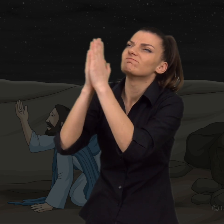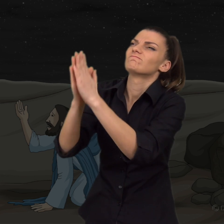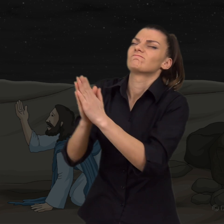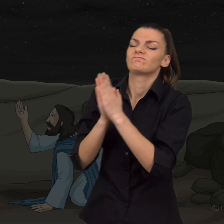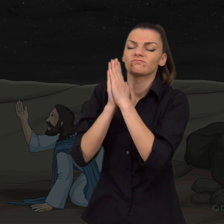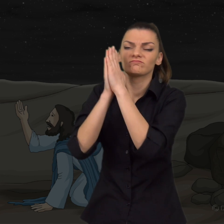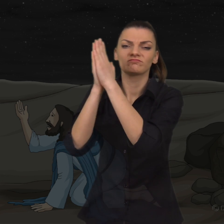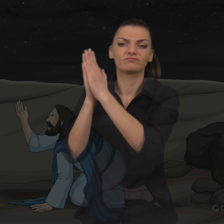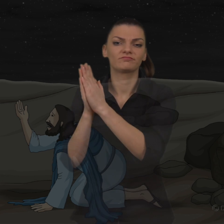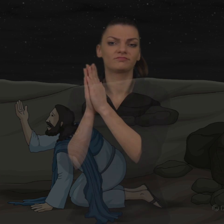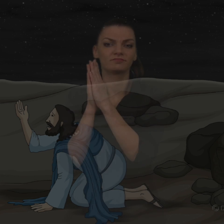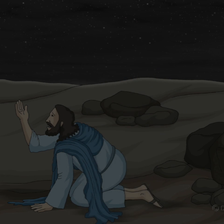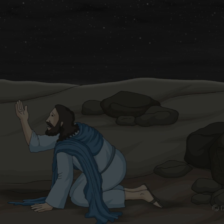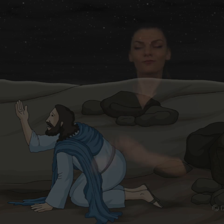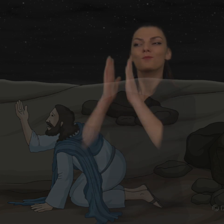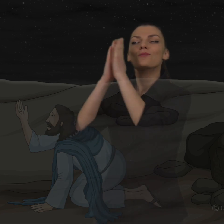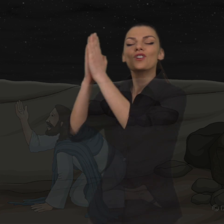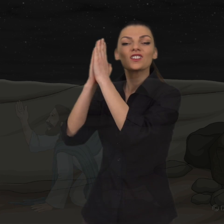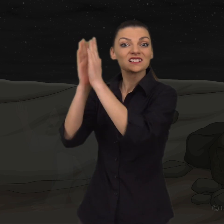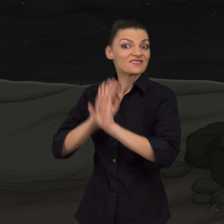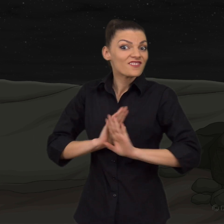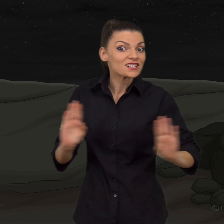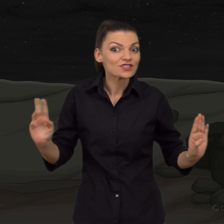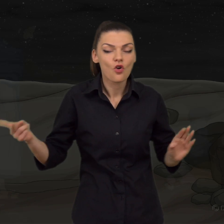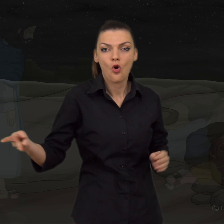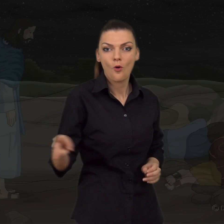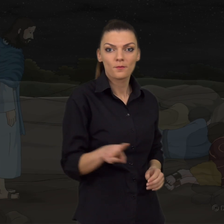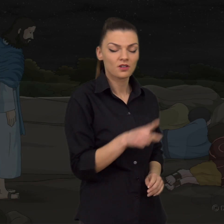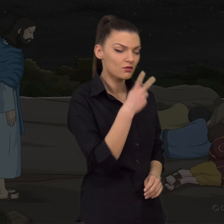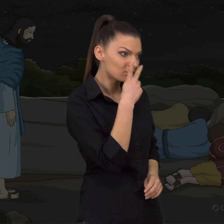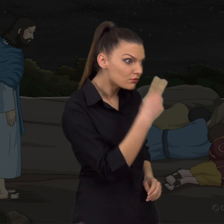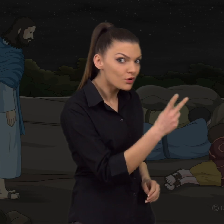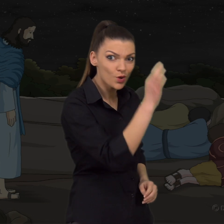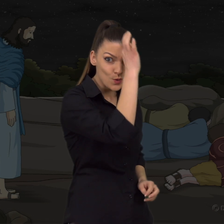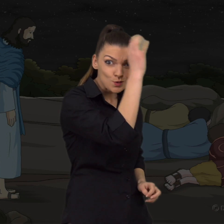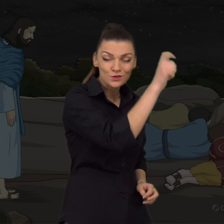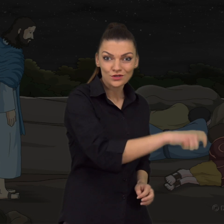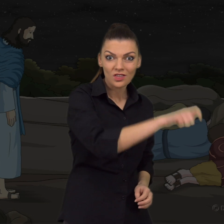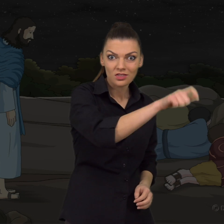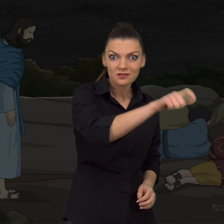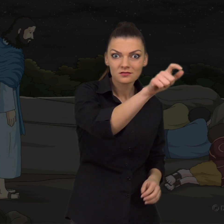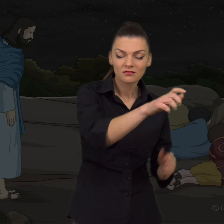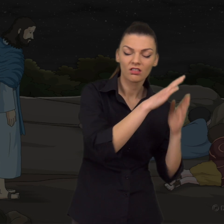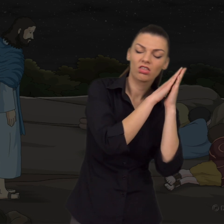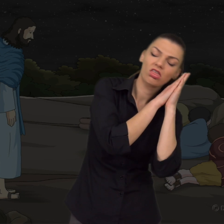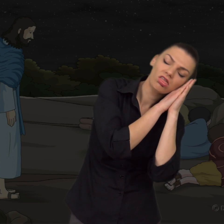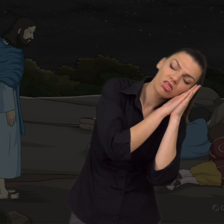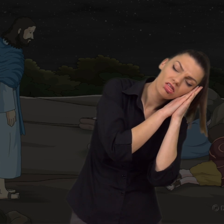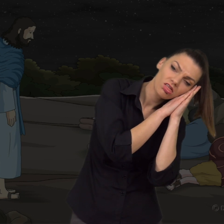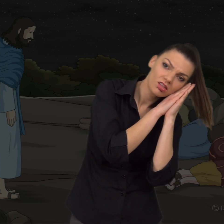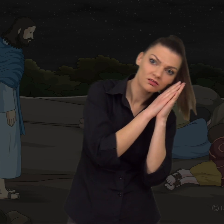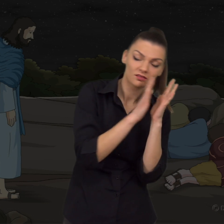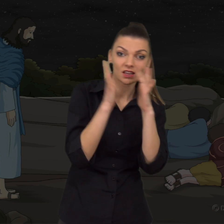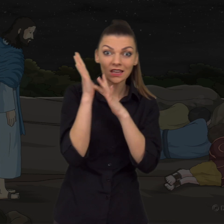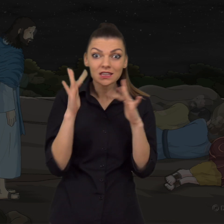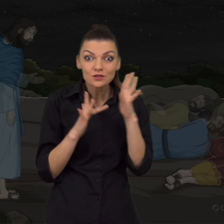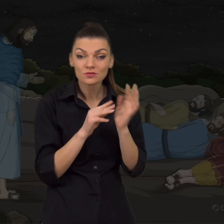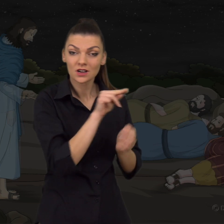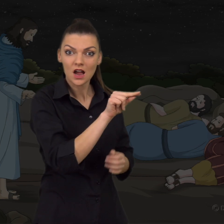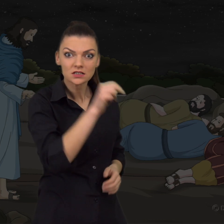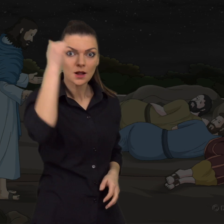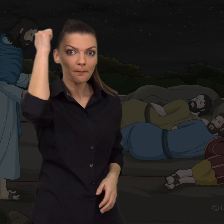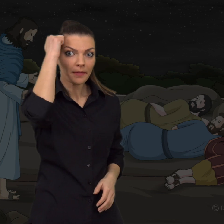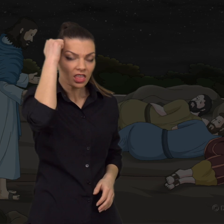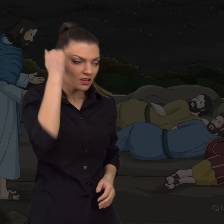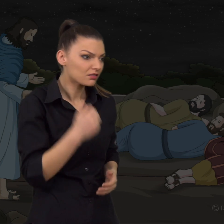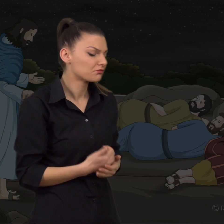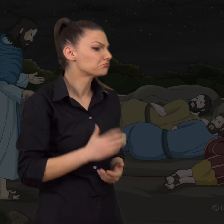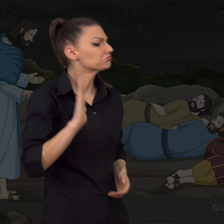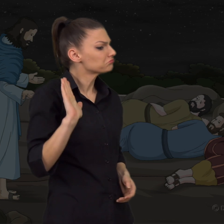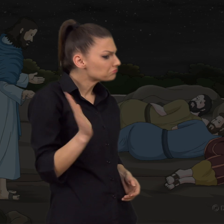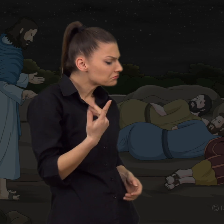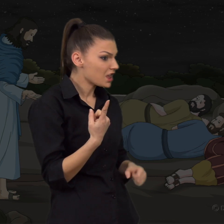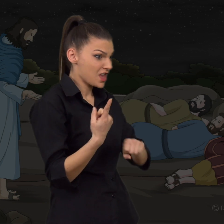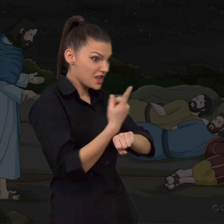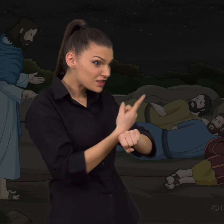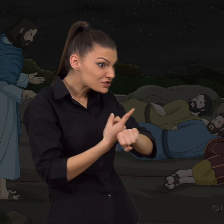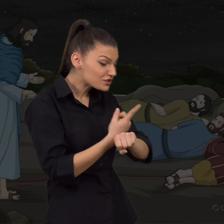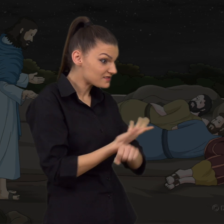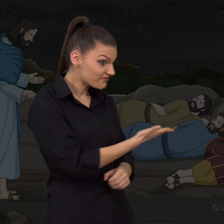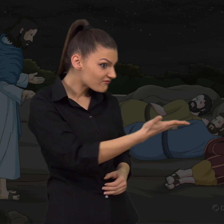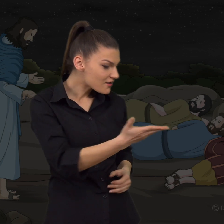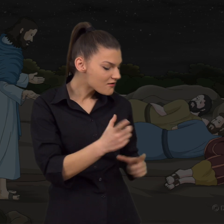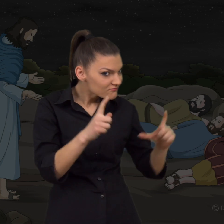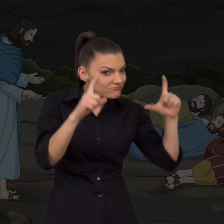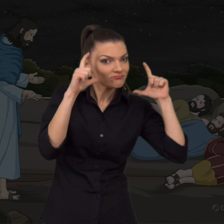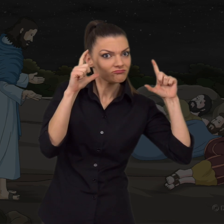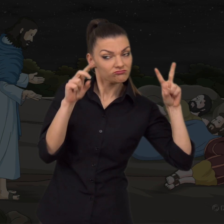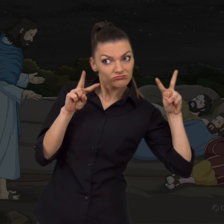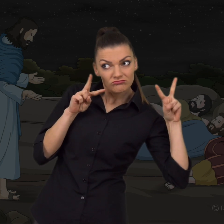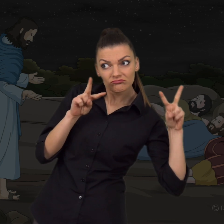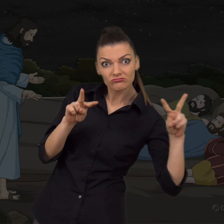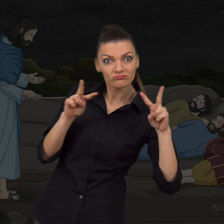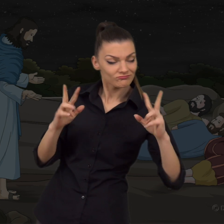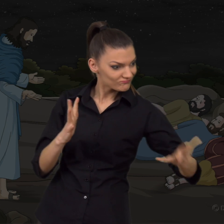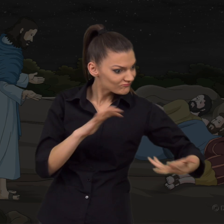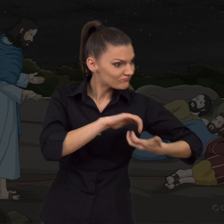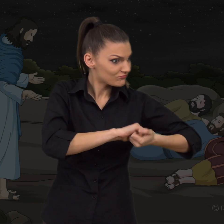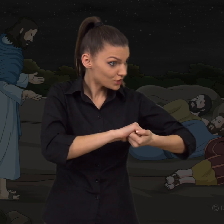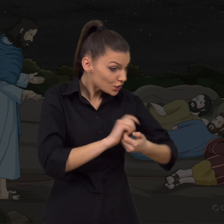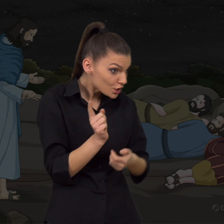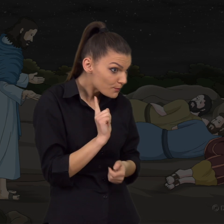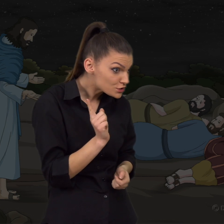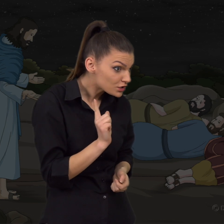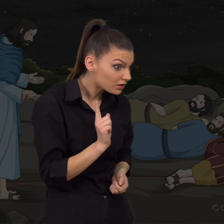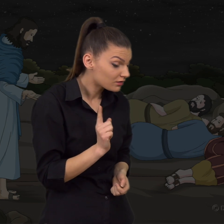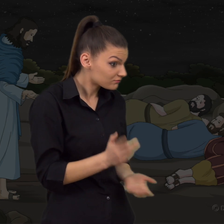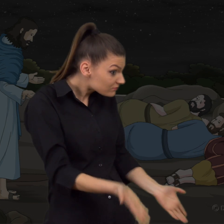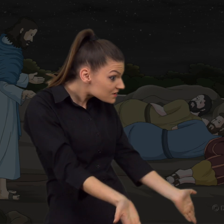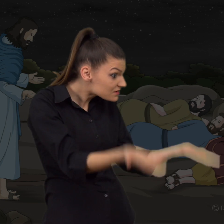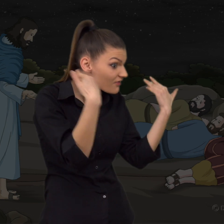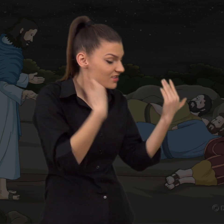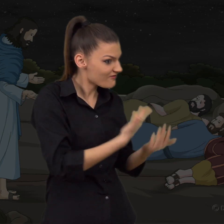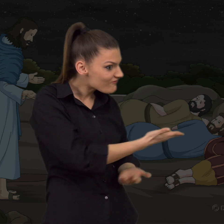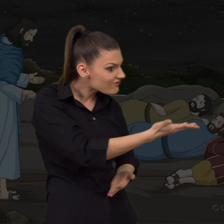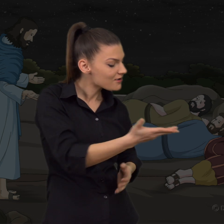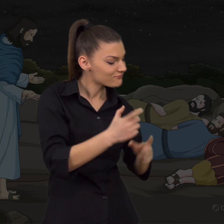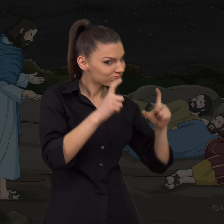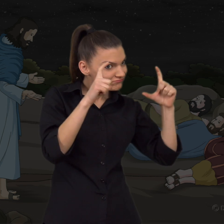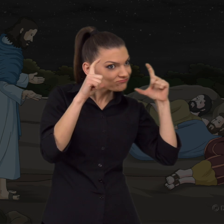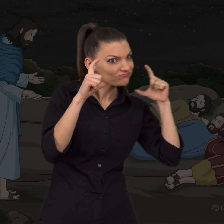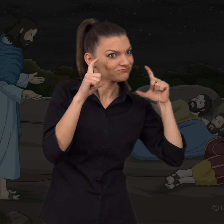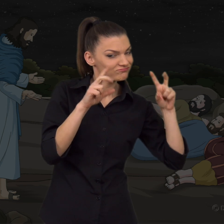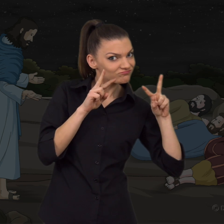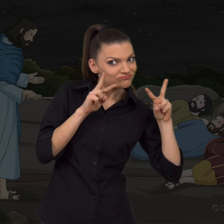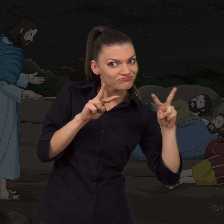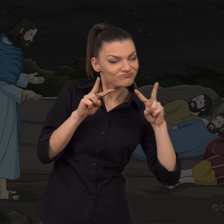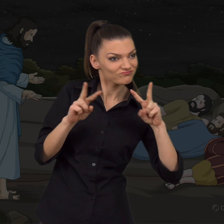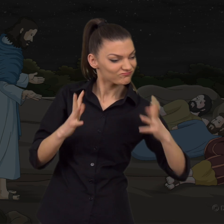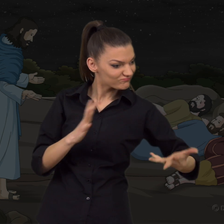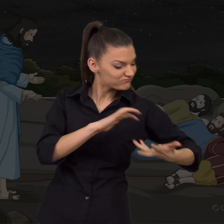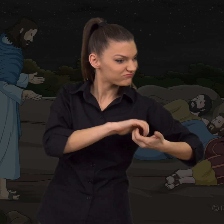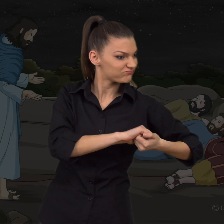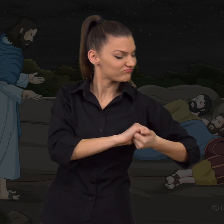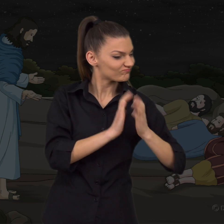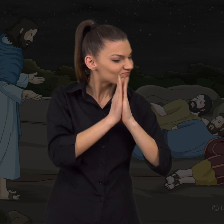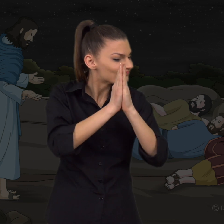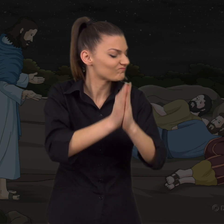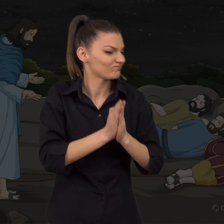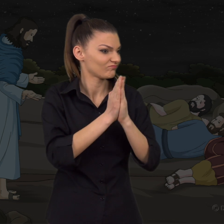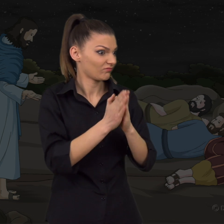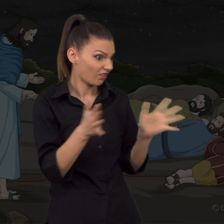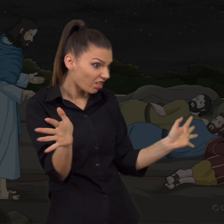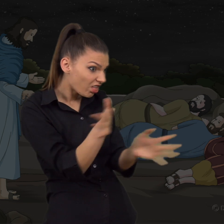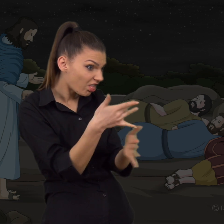Then Jesus returned to the disciples and found them sleeping. “Were you not able to keep watch with Me for one hour?”